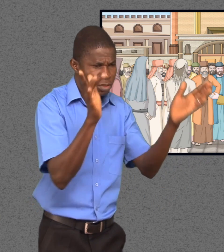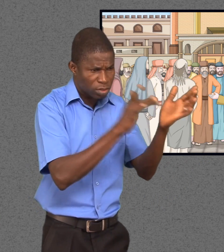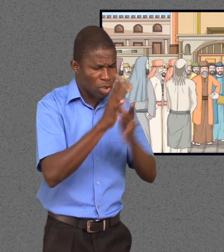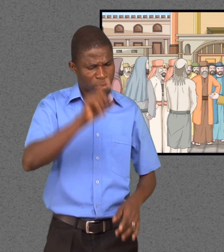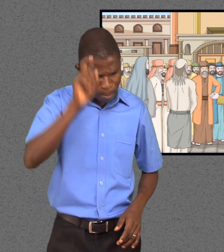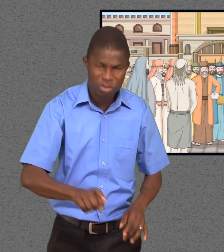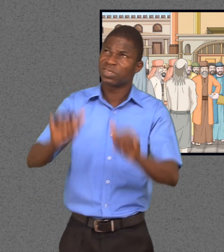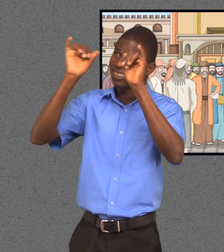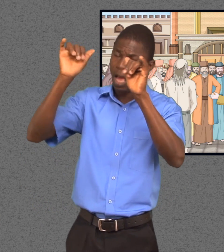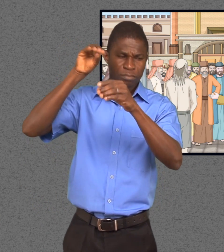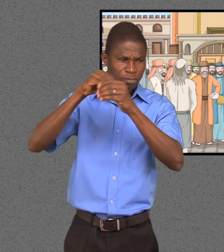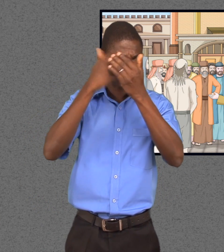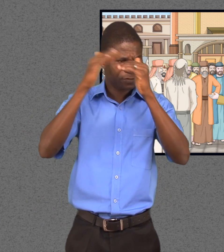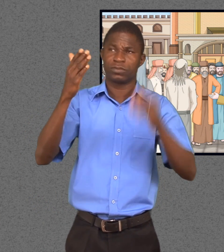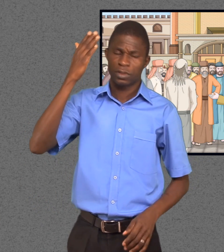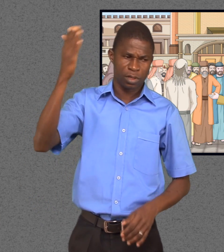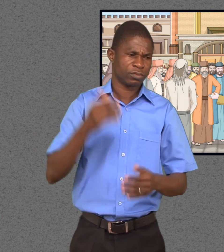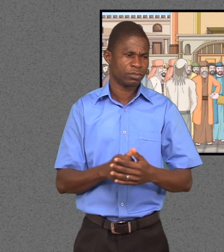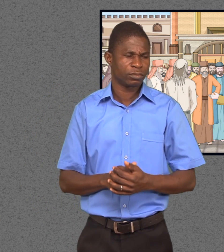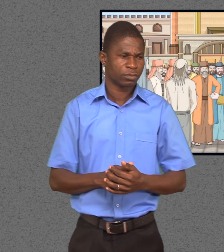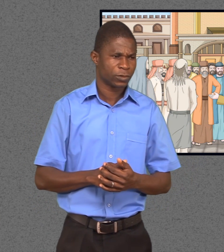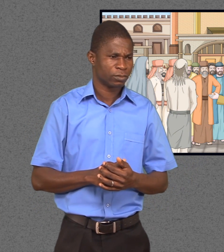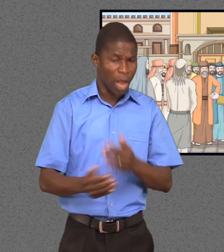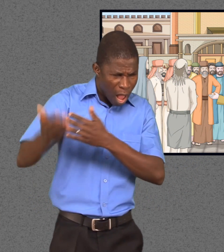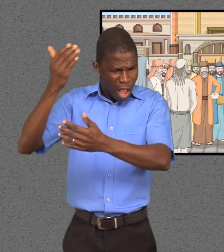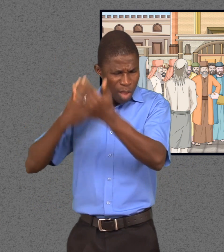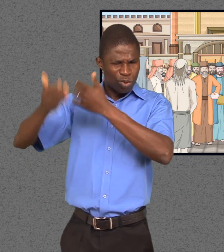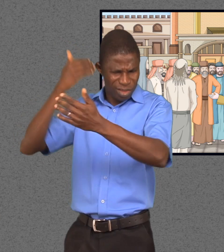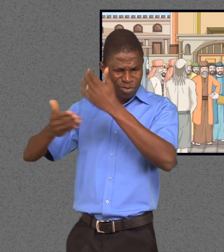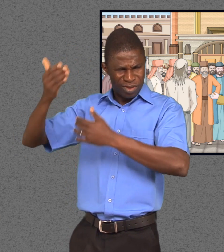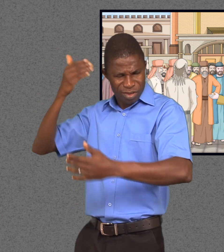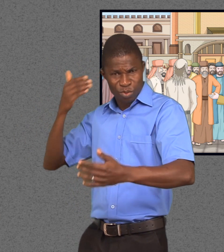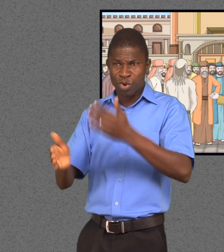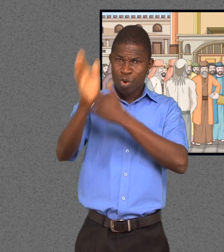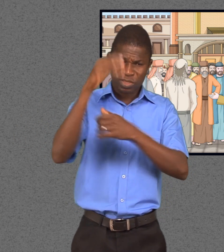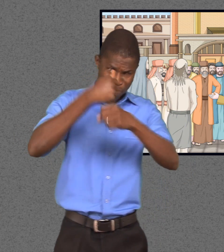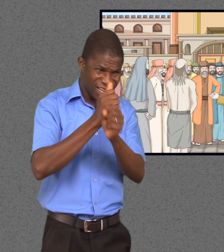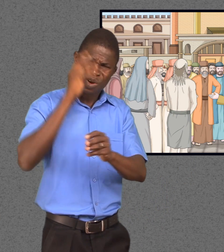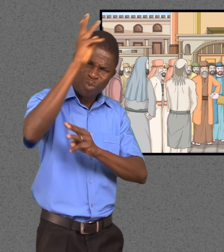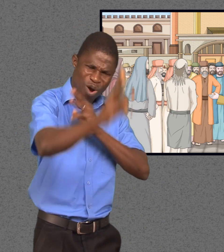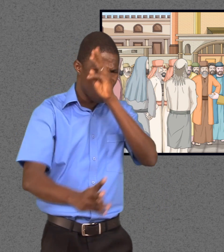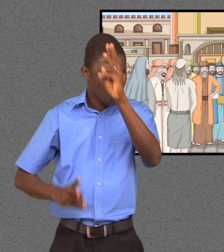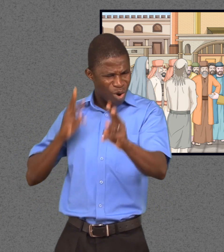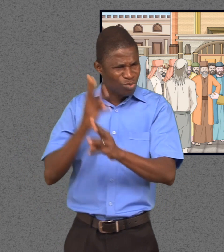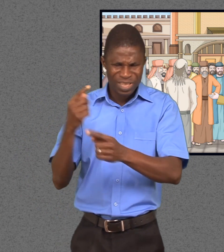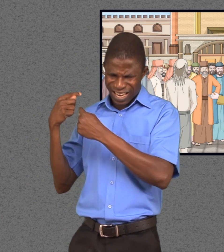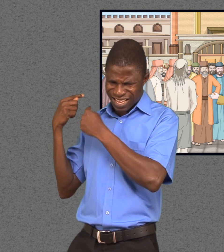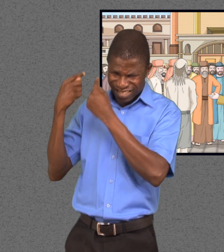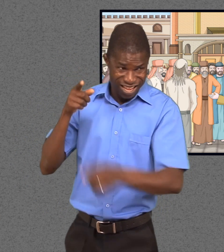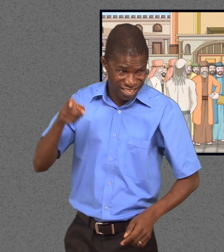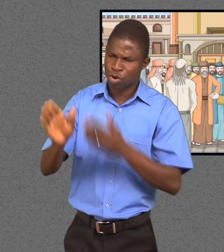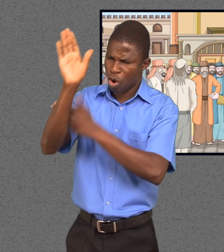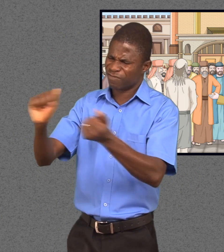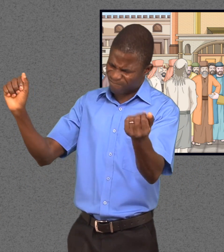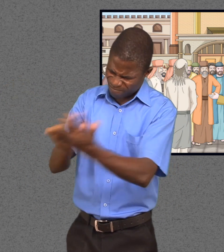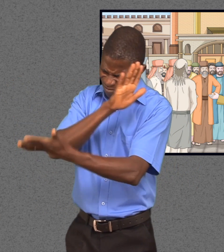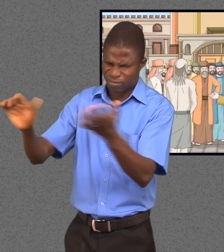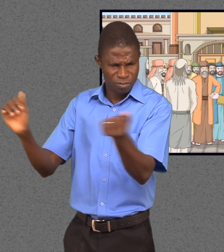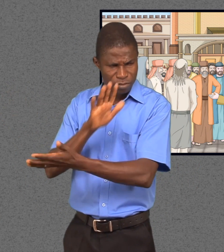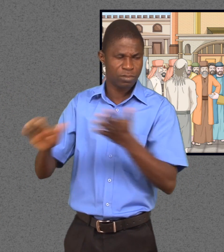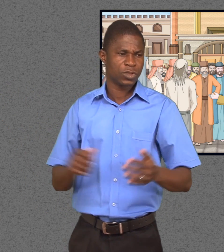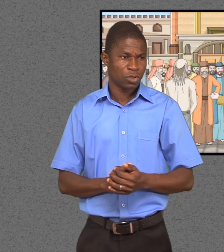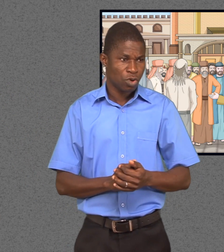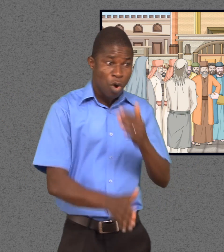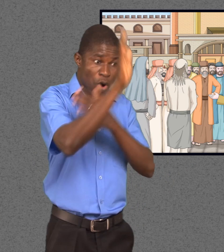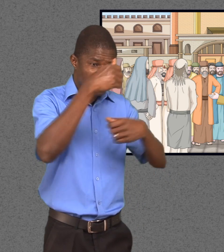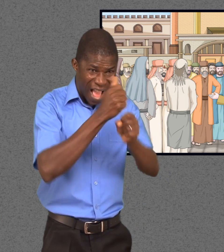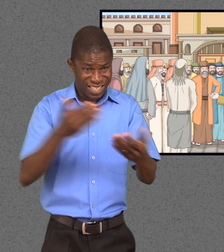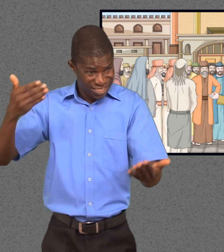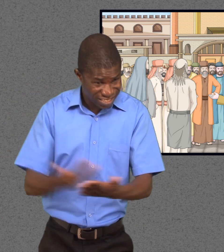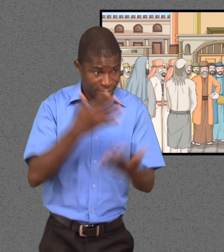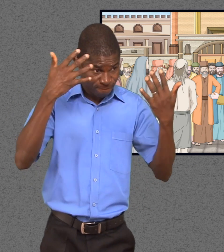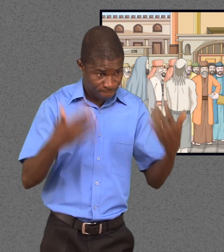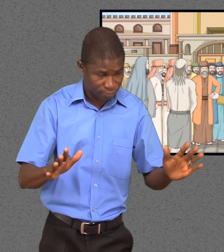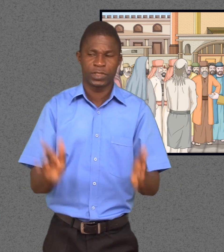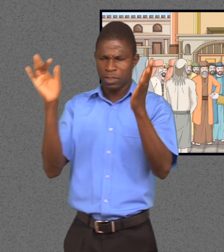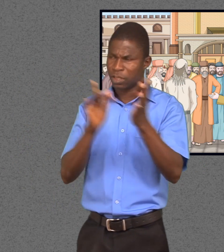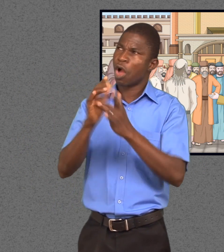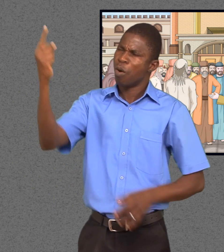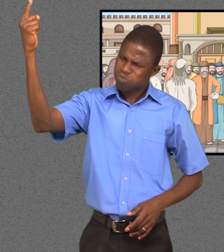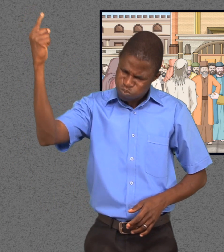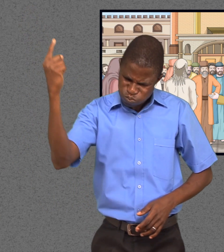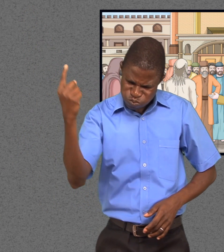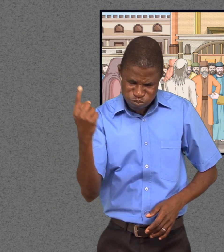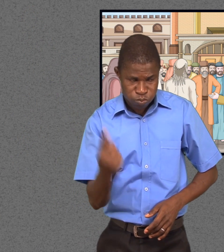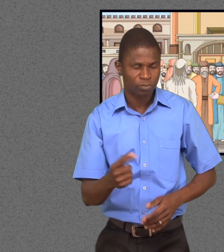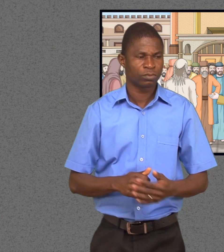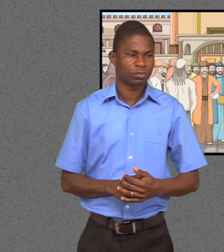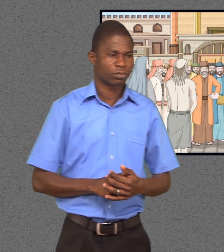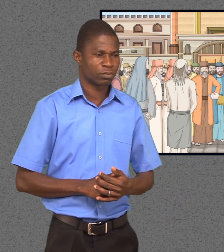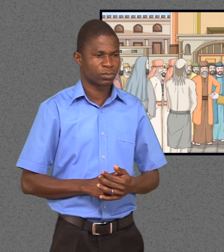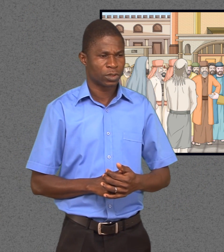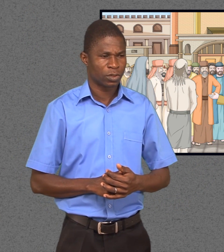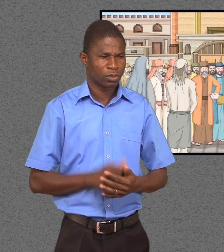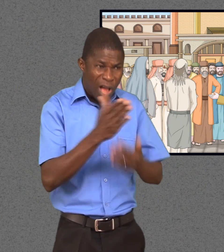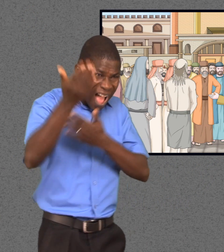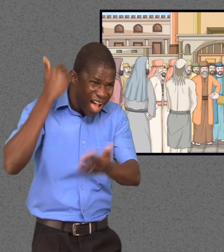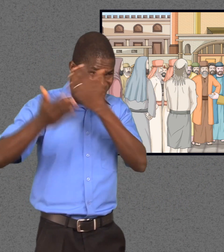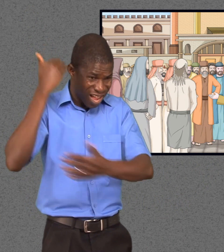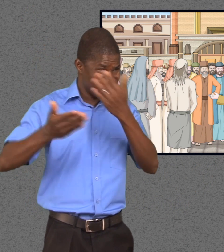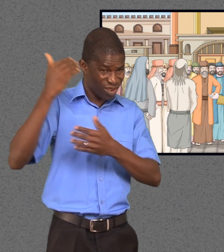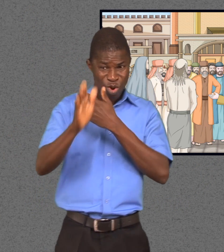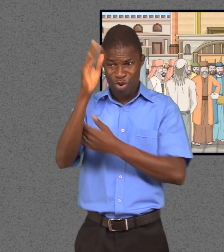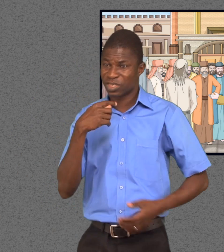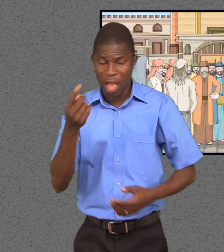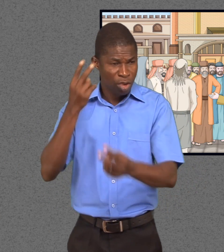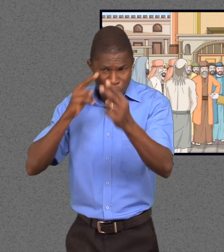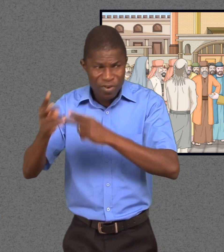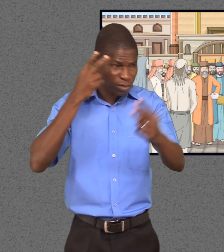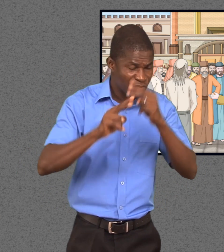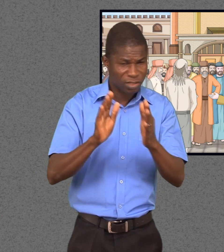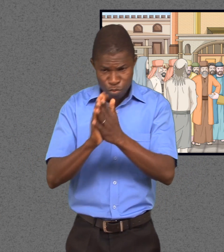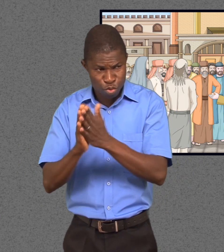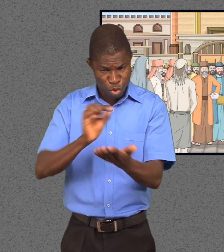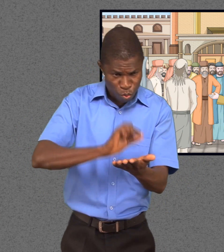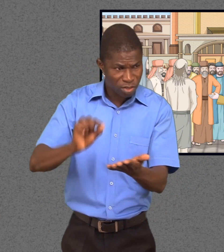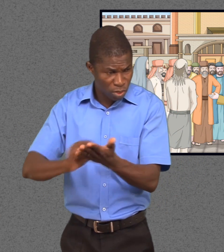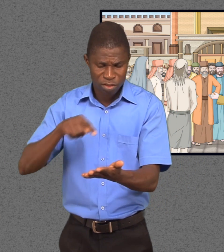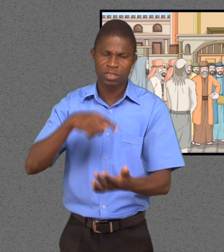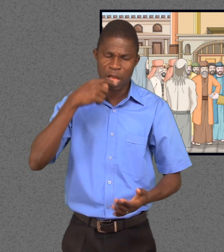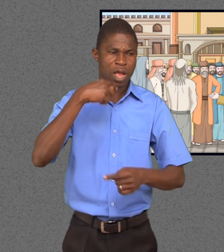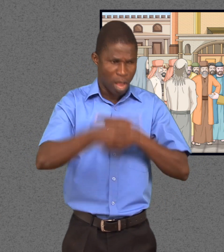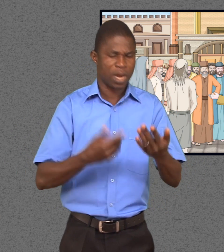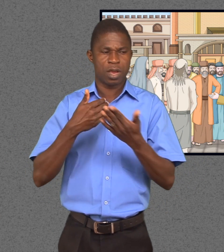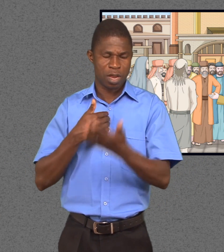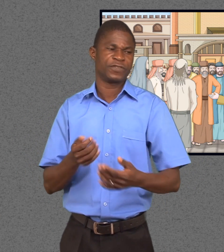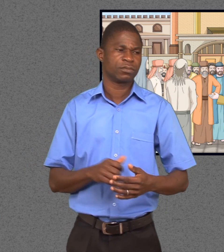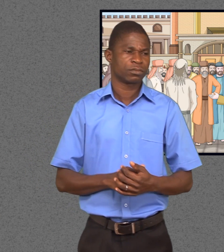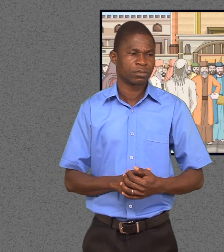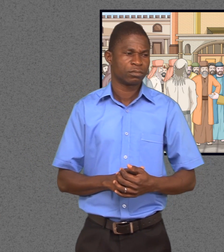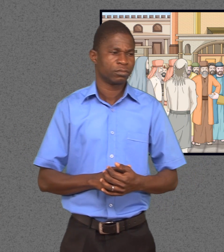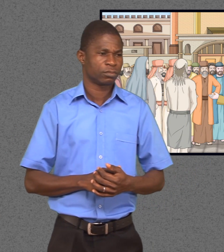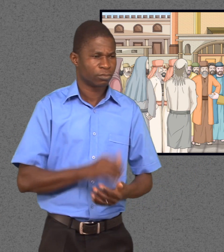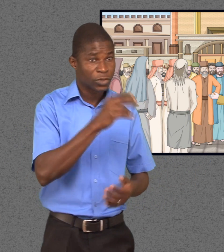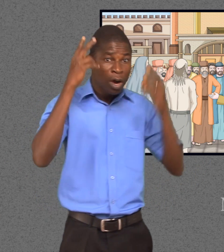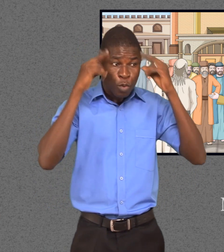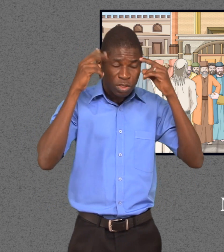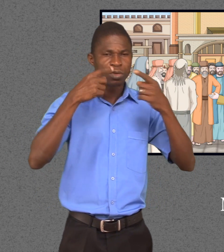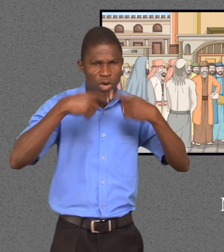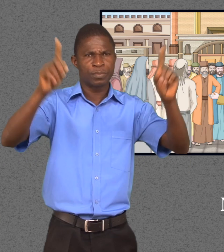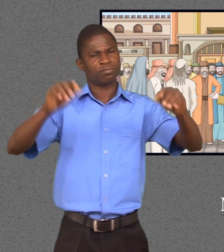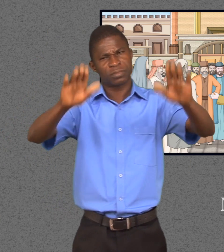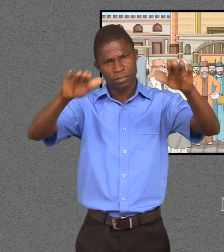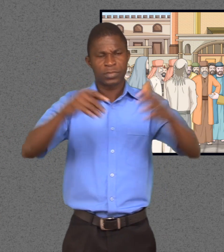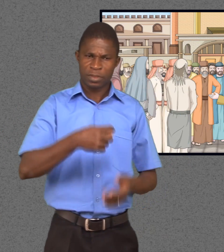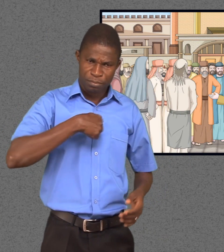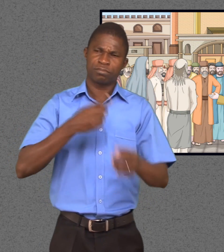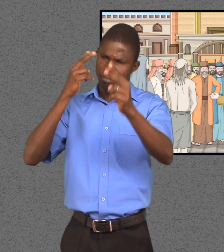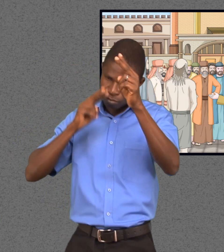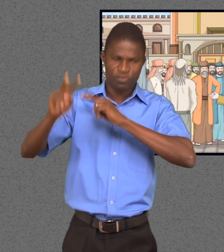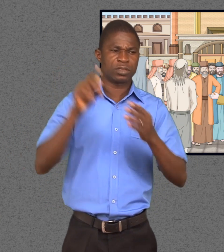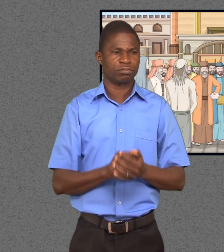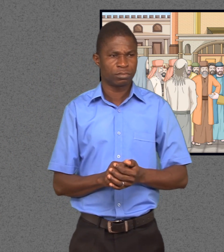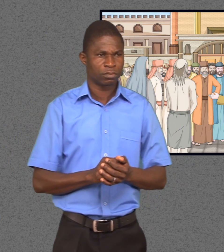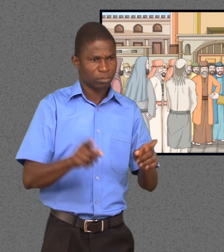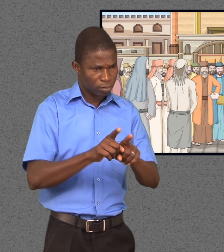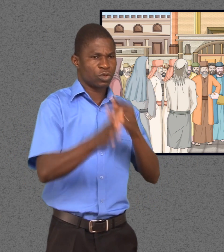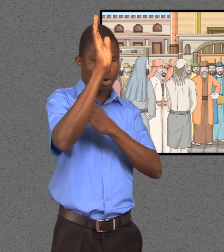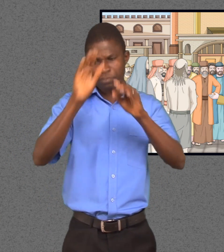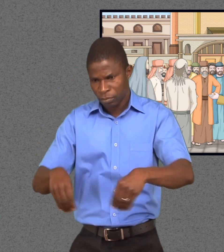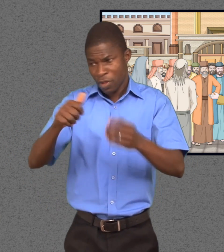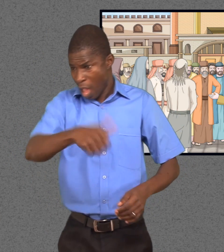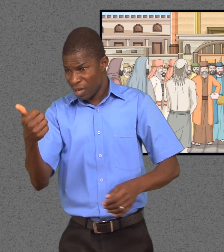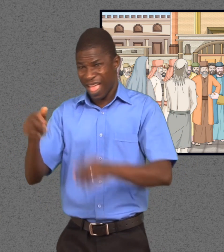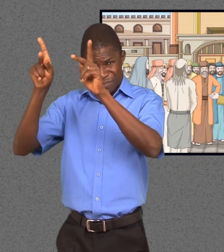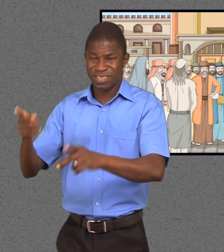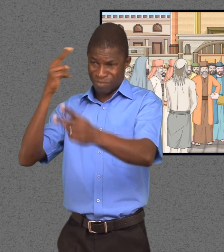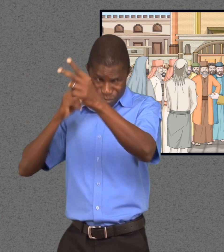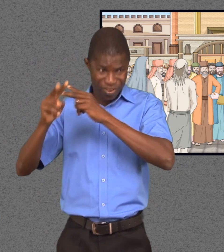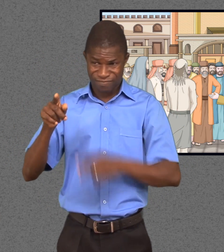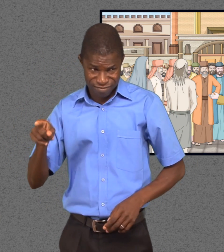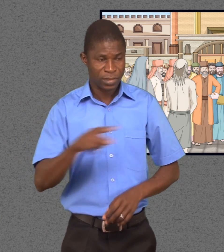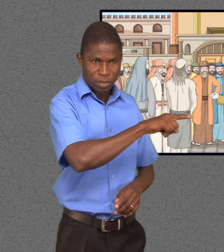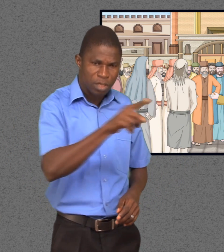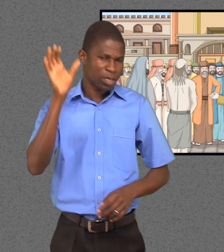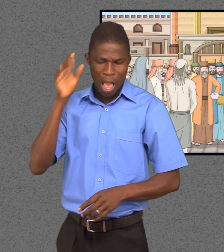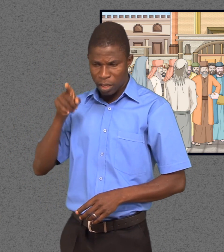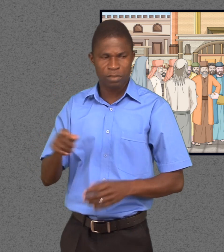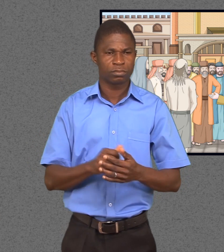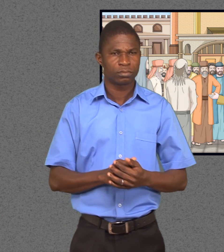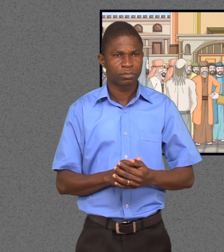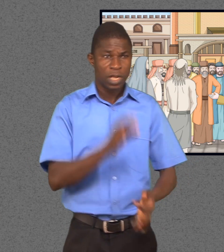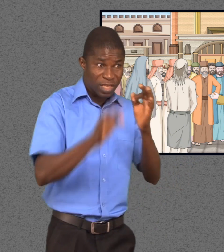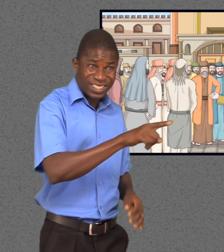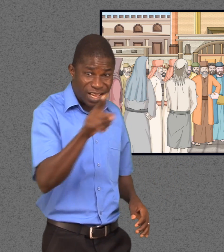Heaven must take Him in until the time comes for the restoration of all things, which God announced long ago through His holy prophets.